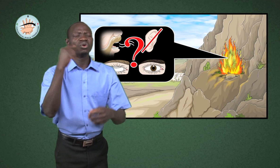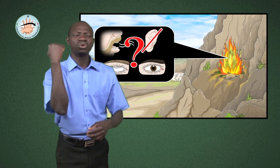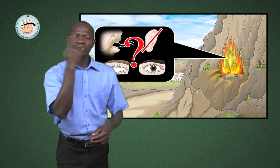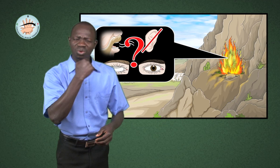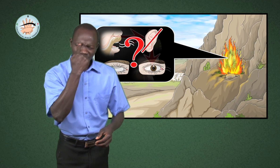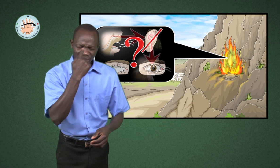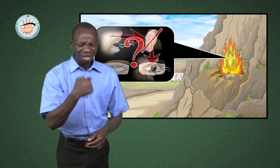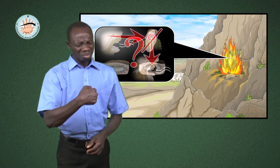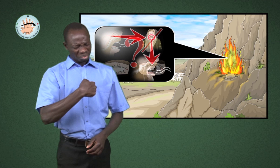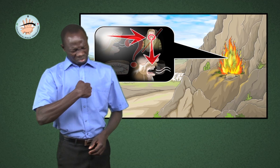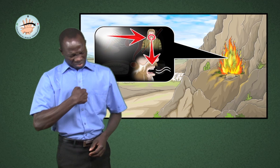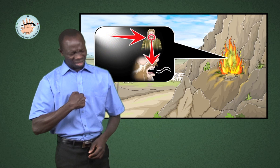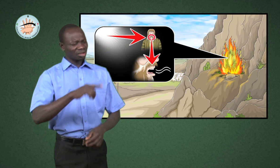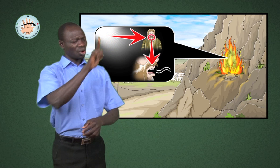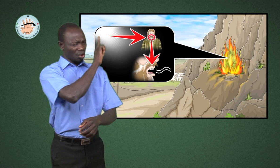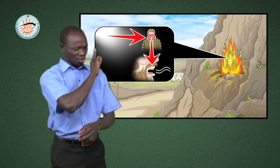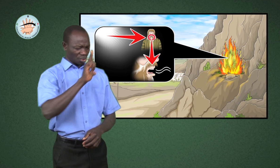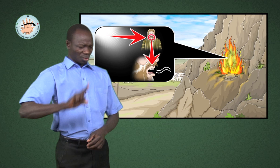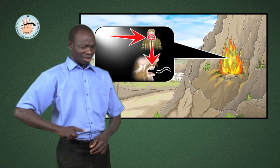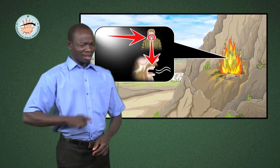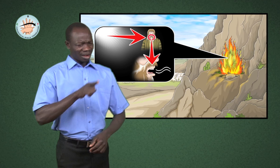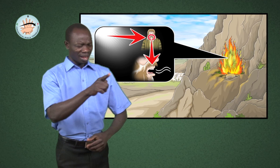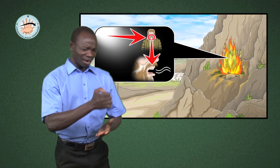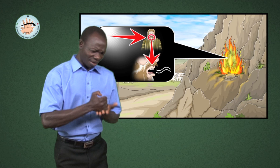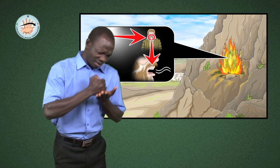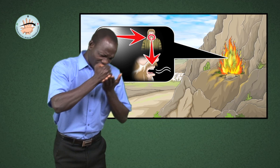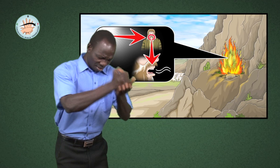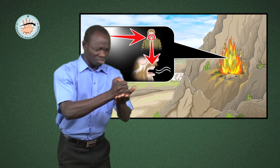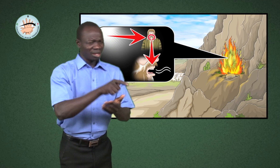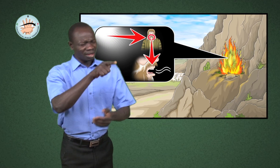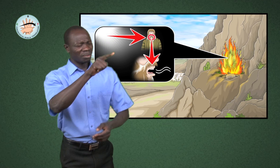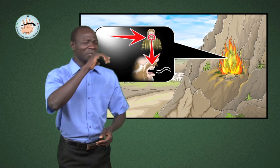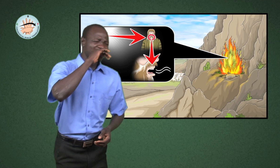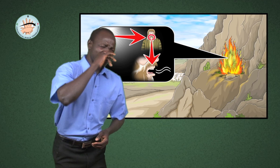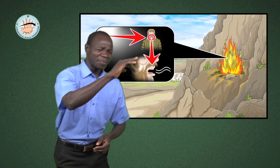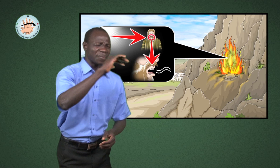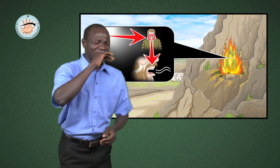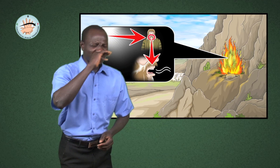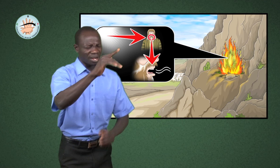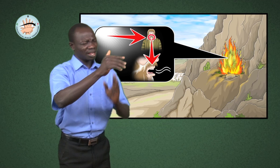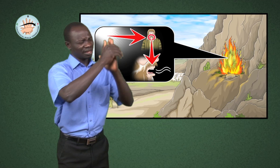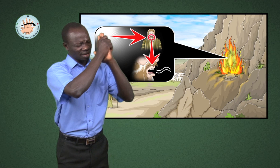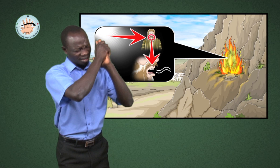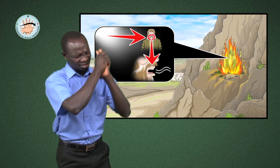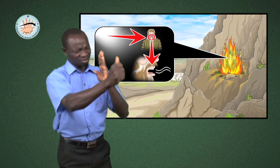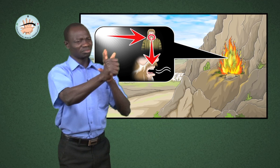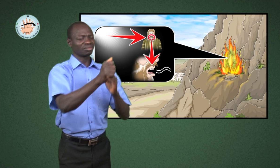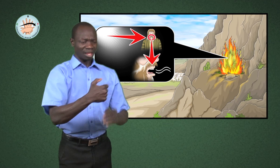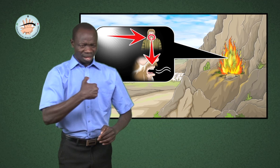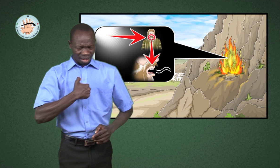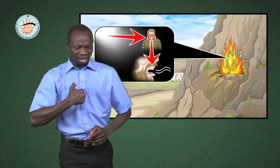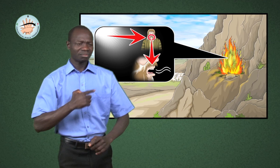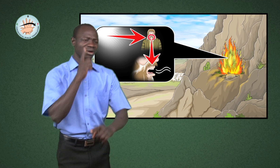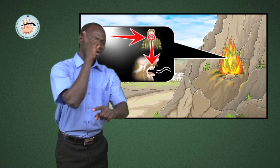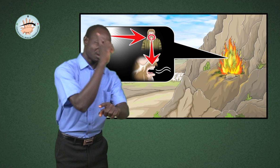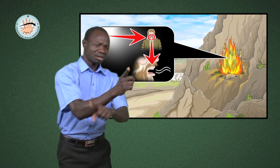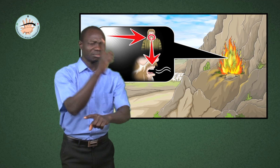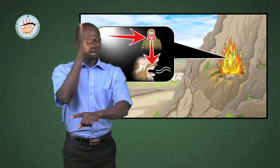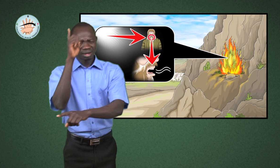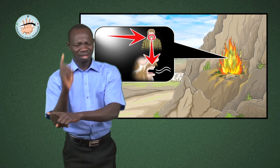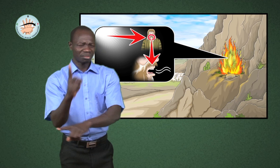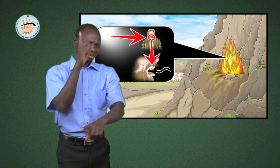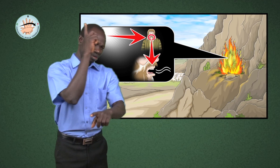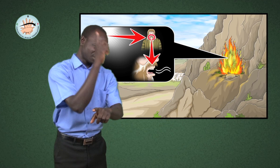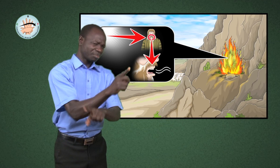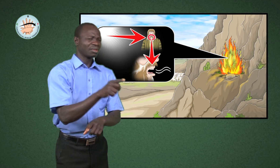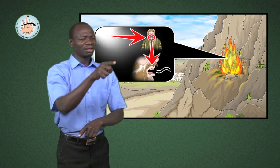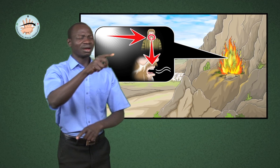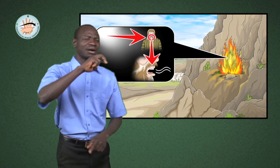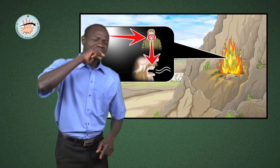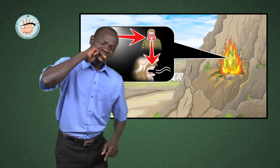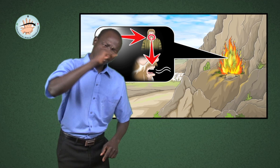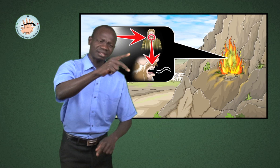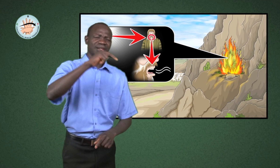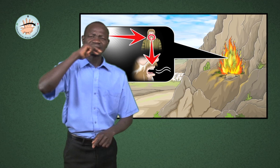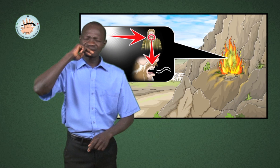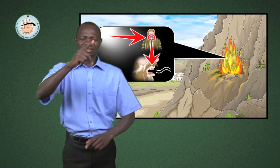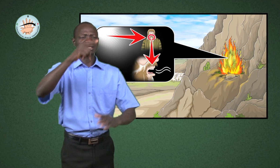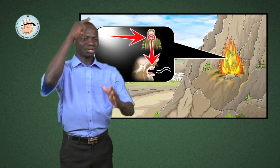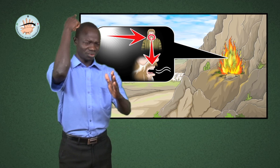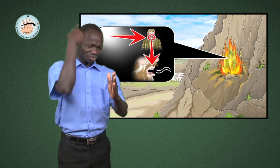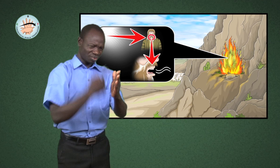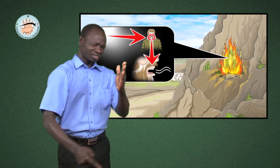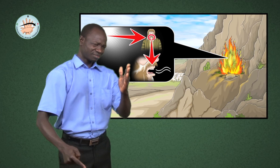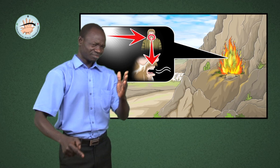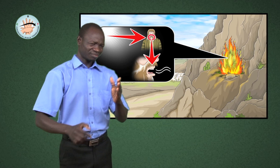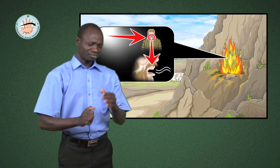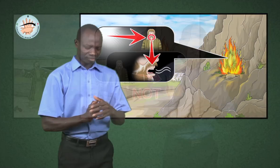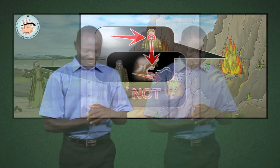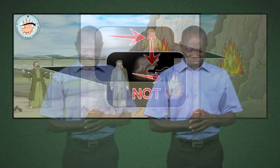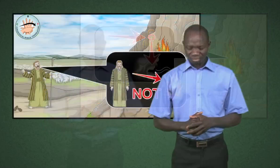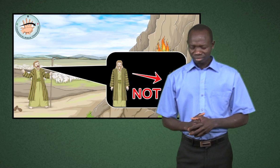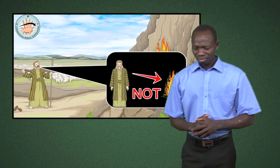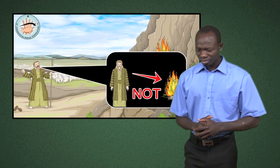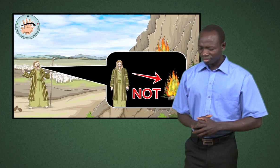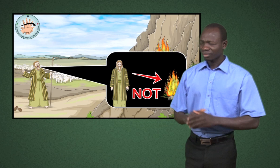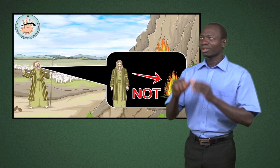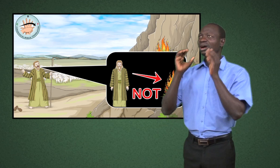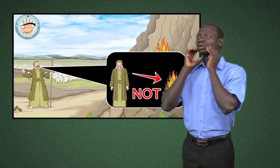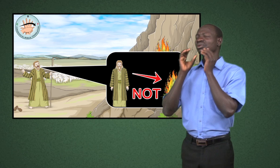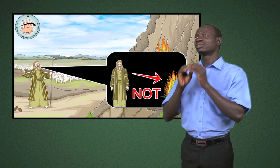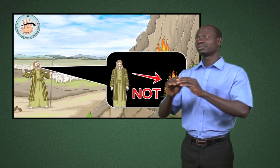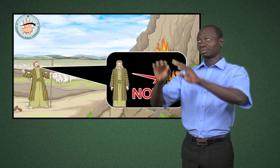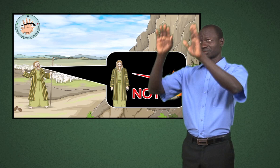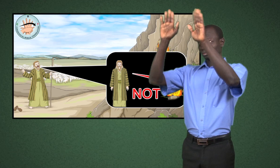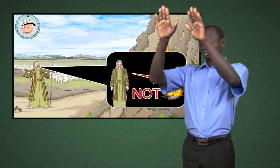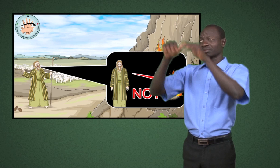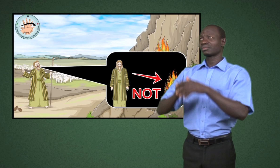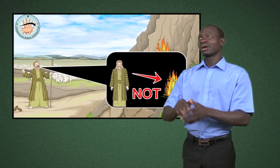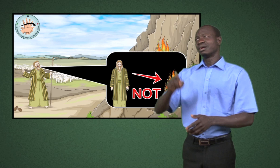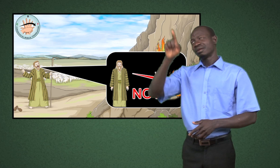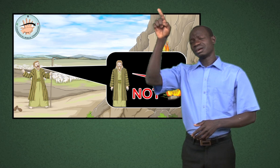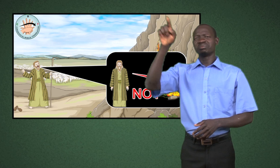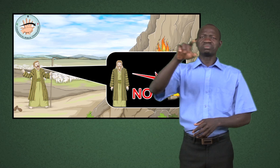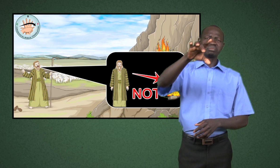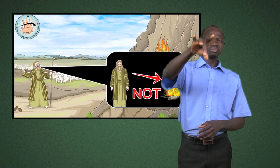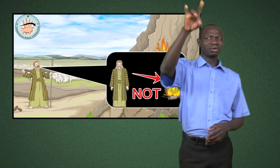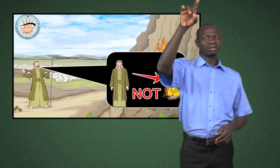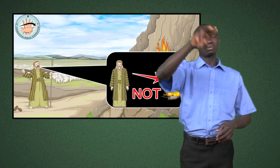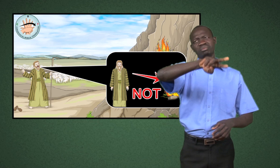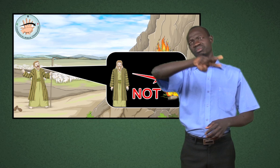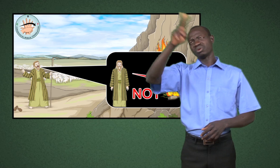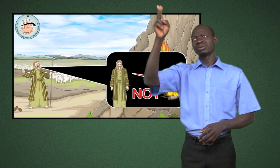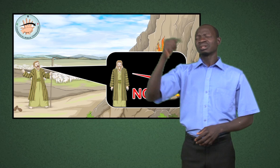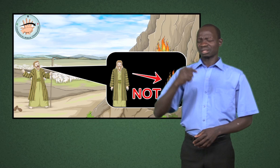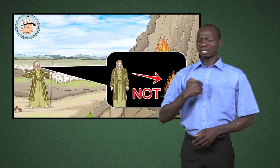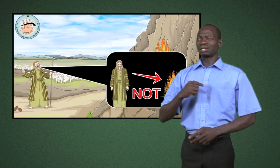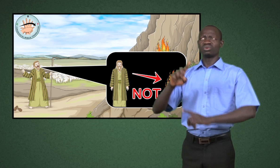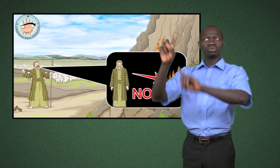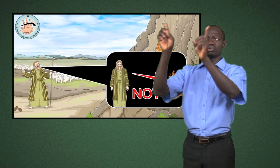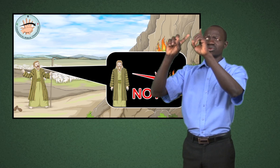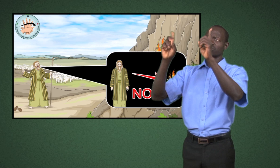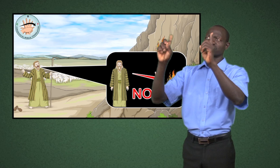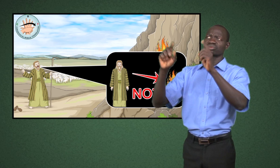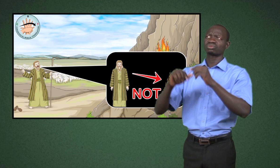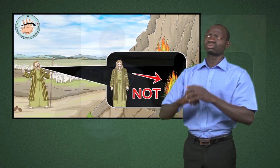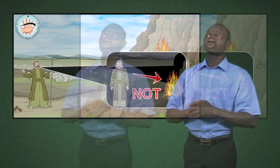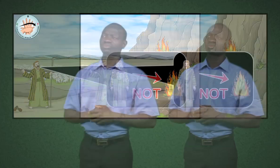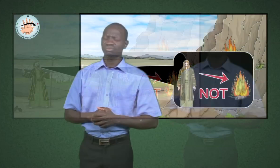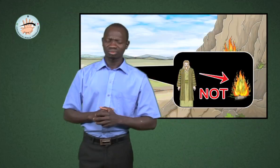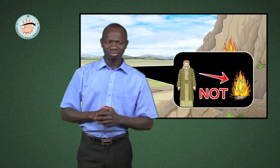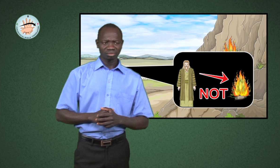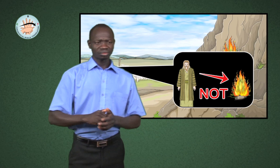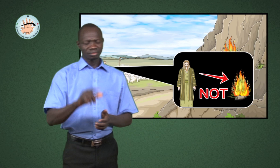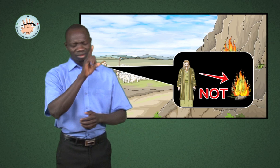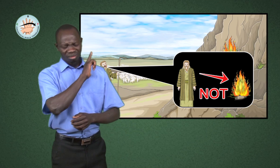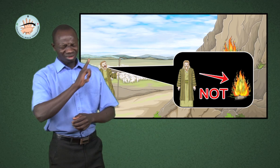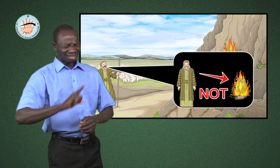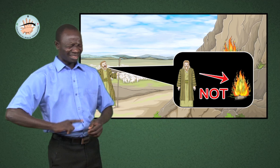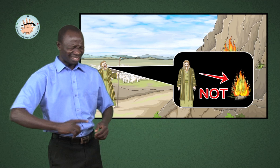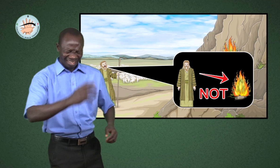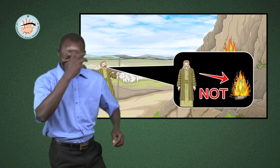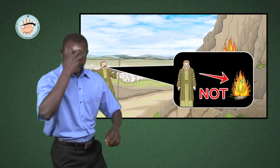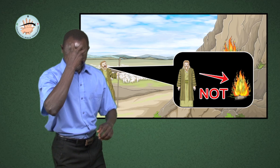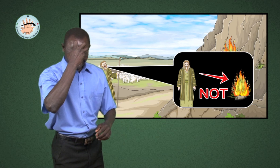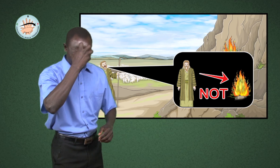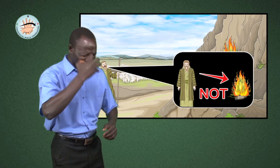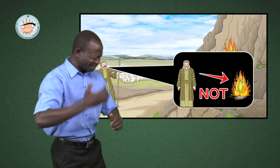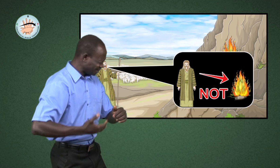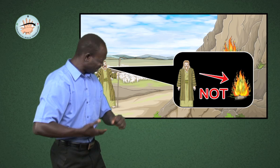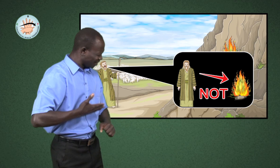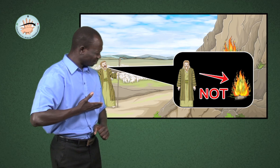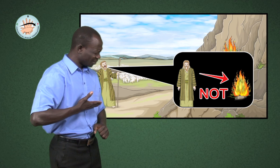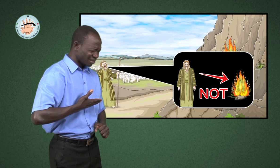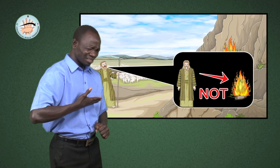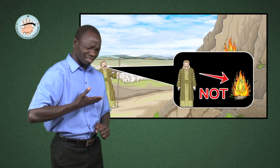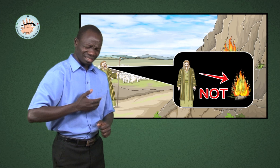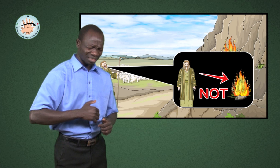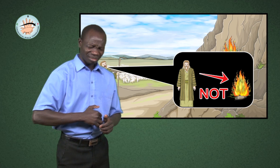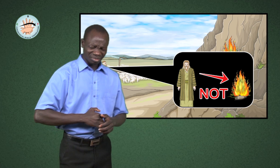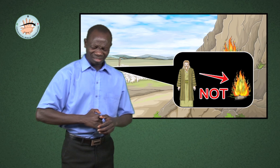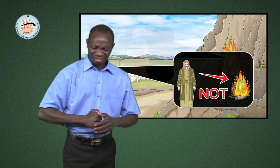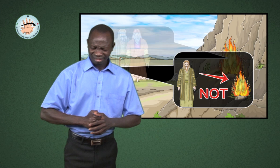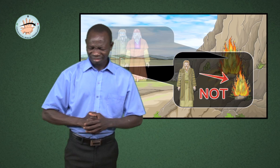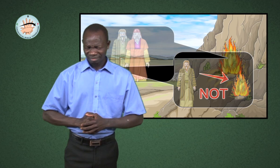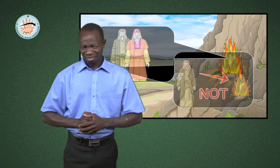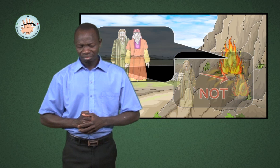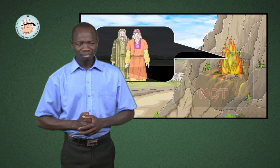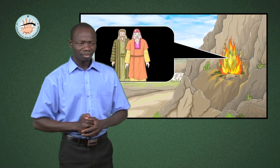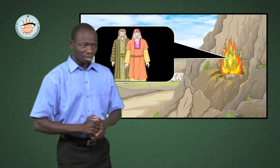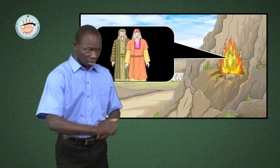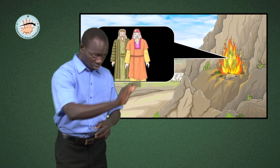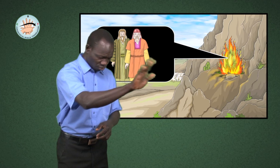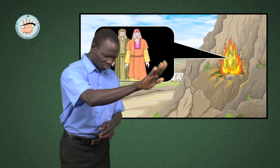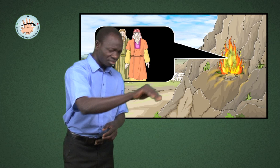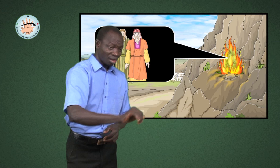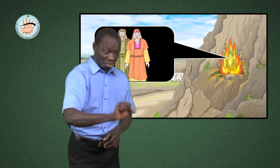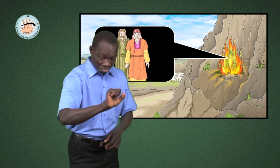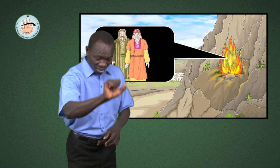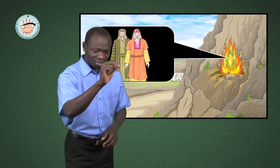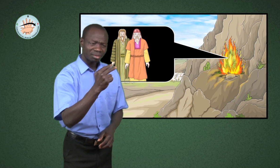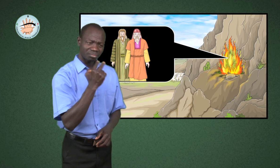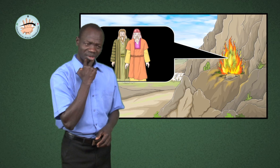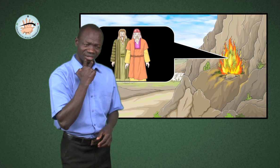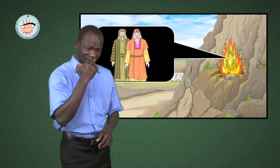I will help you as you speak, and I will teach you what to say.” But Moses replied, “Please, Lord, send someone else.”